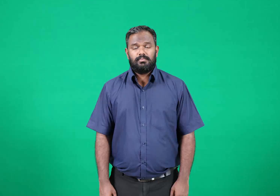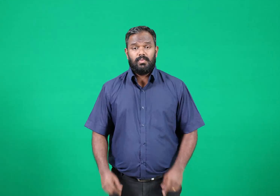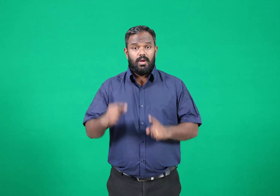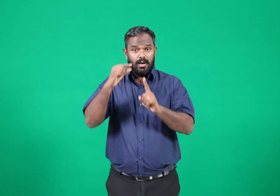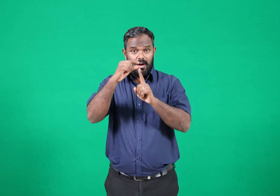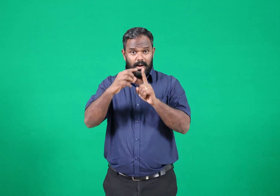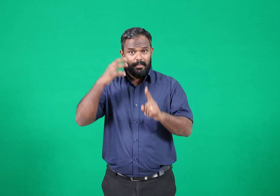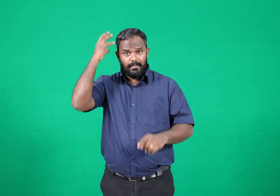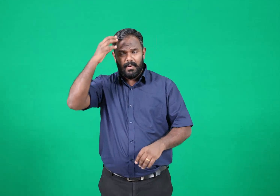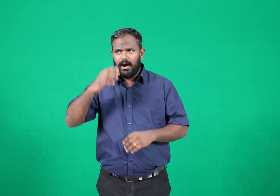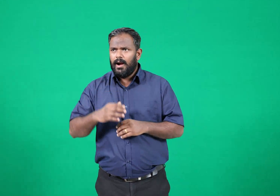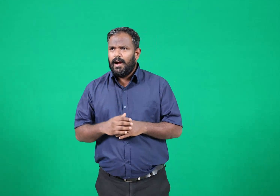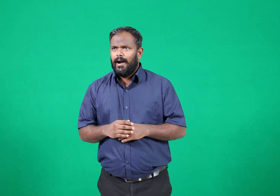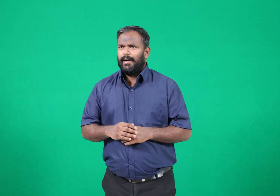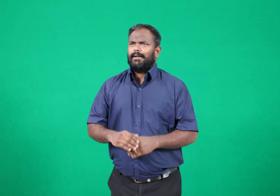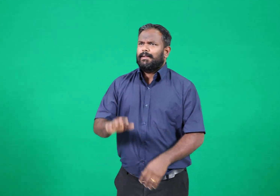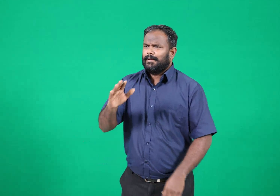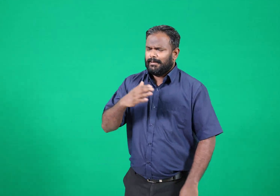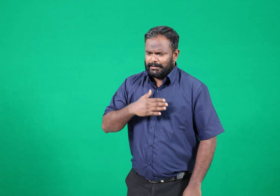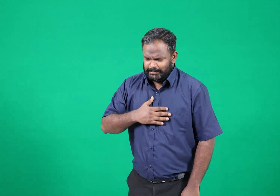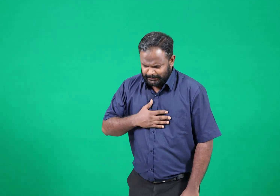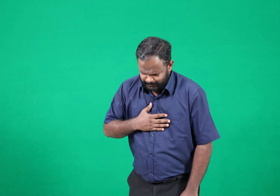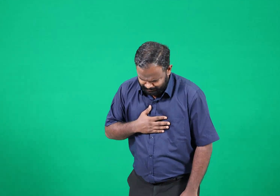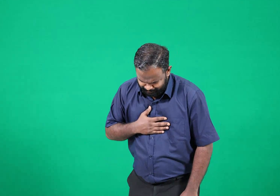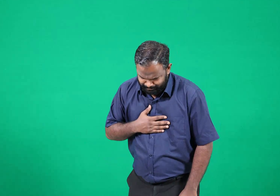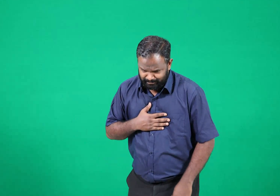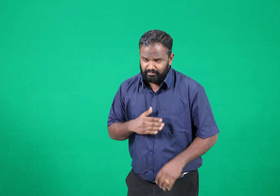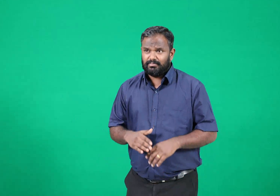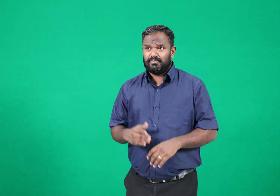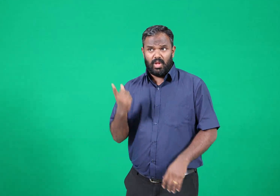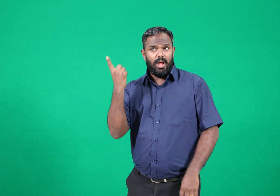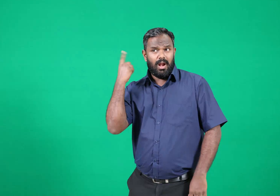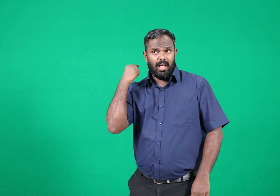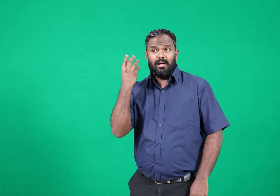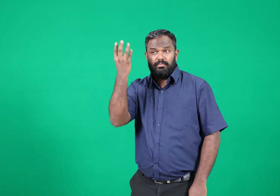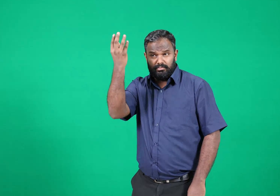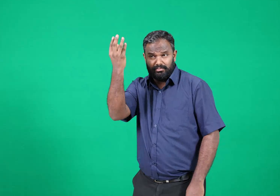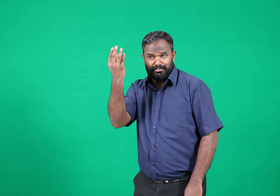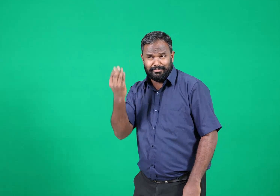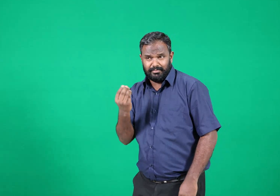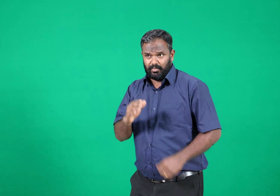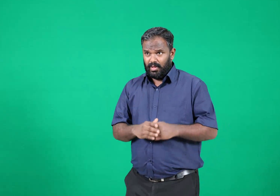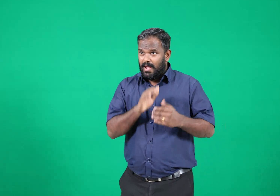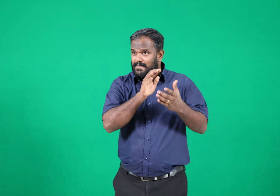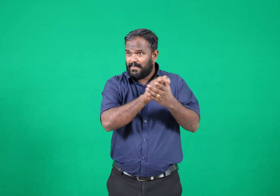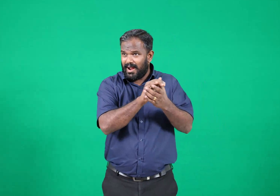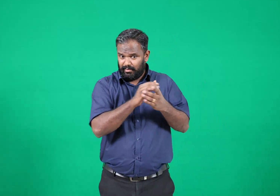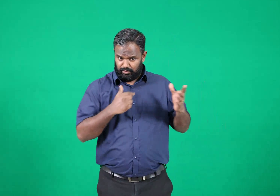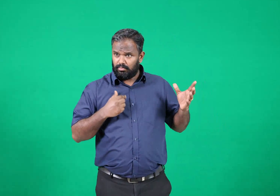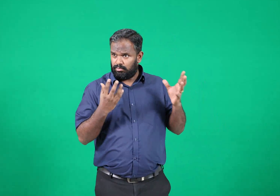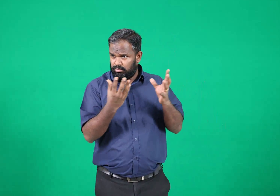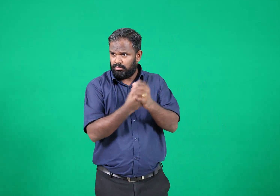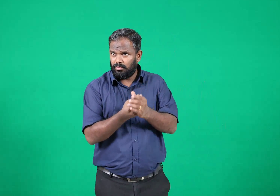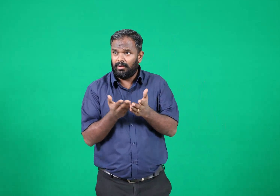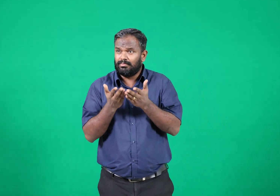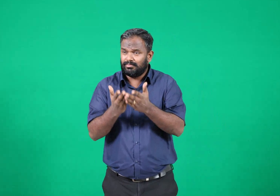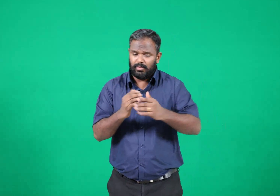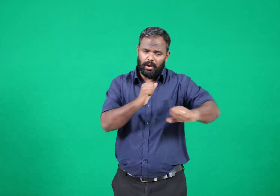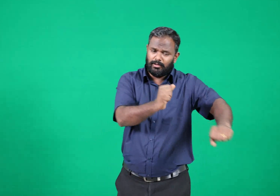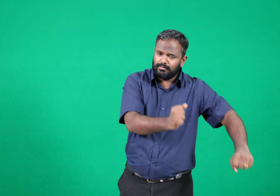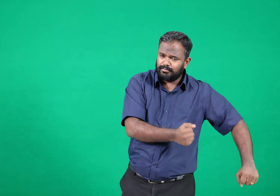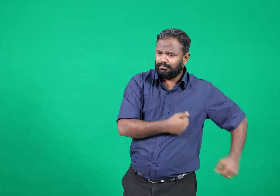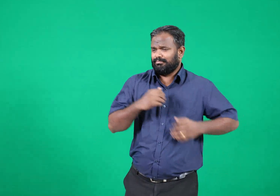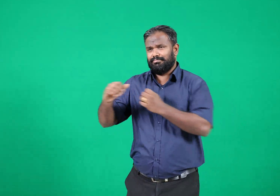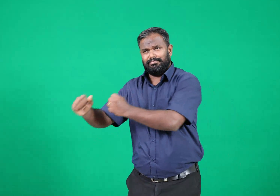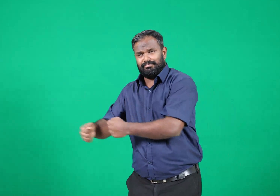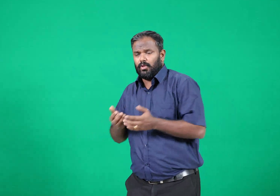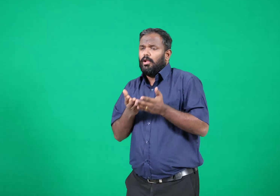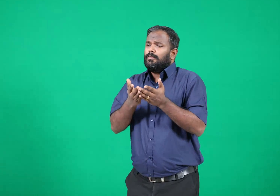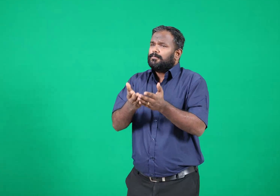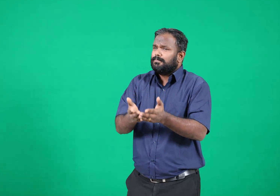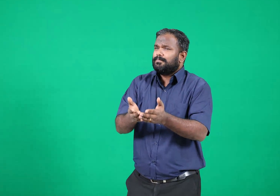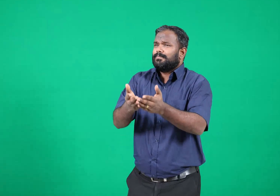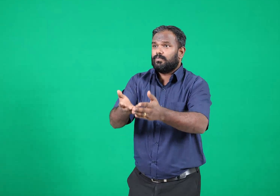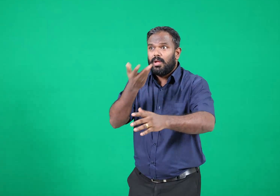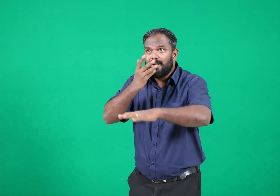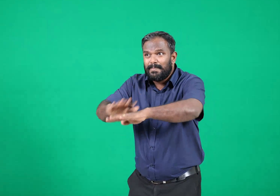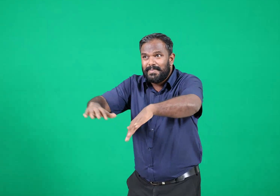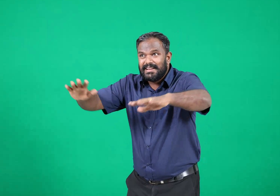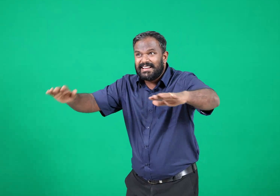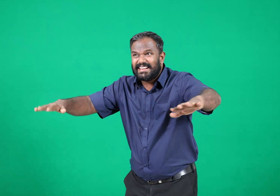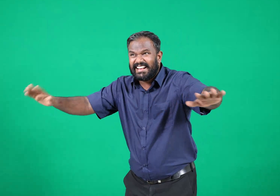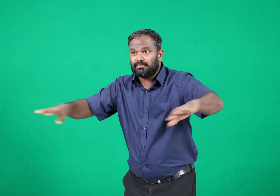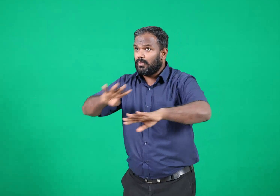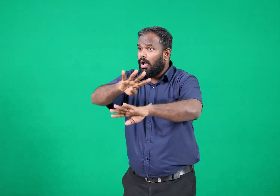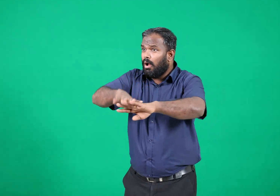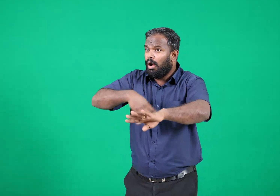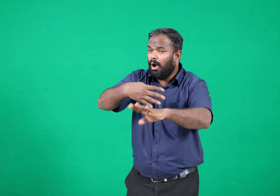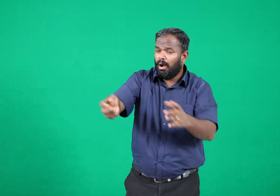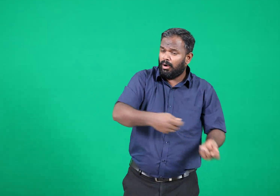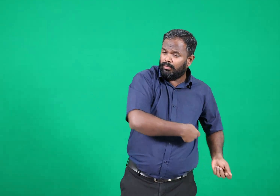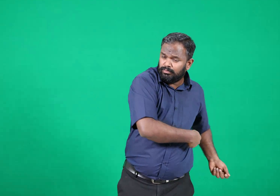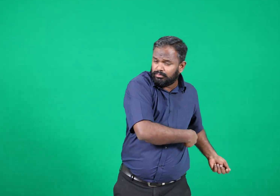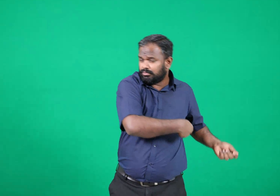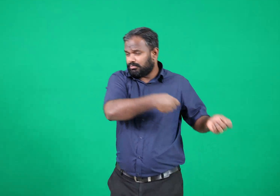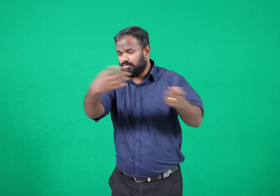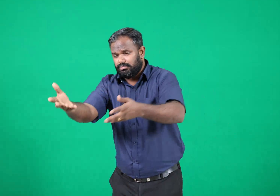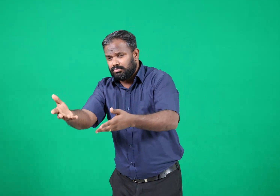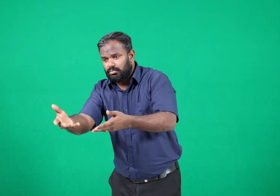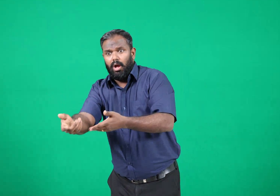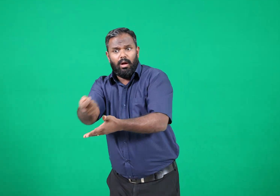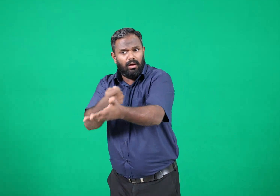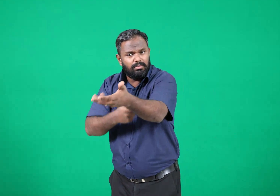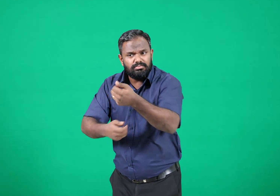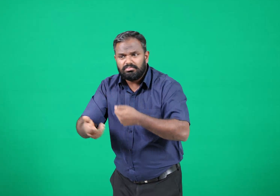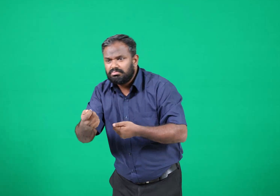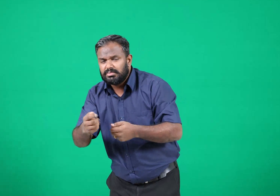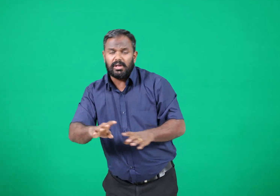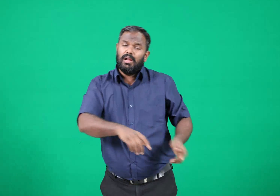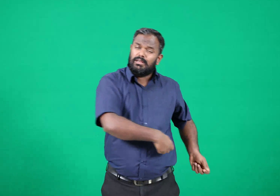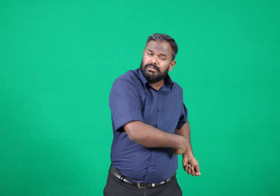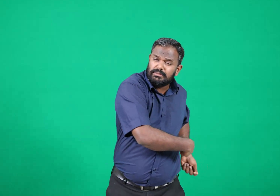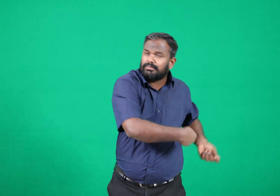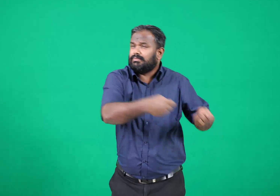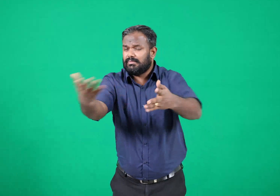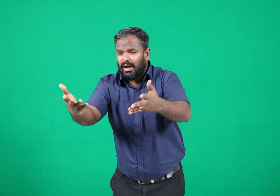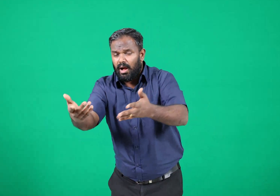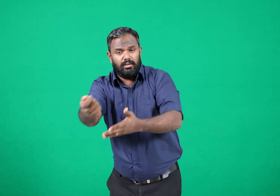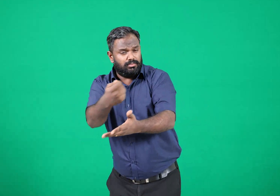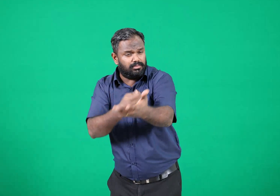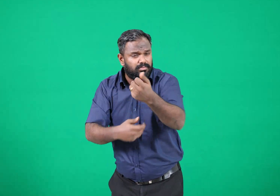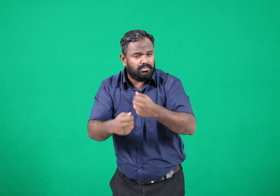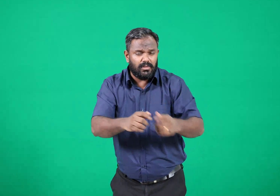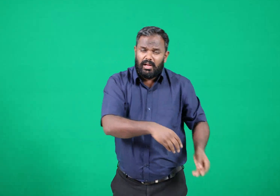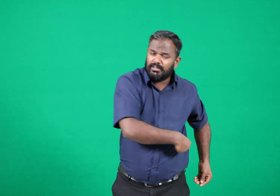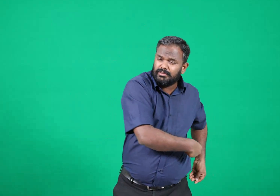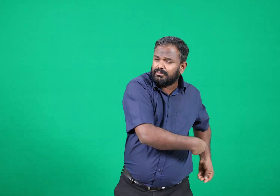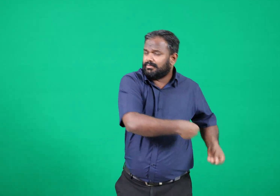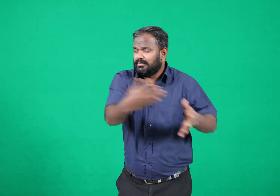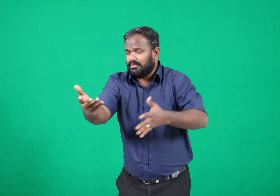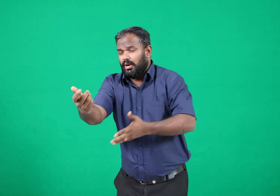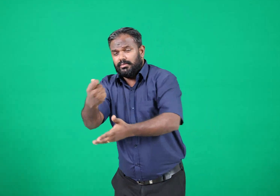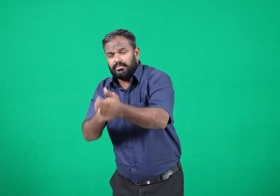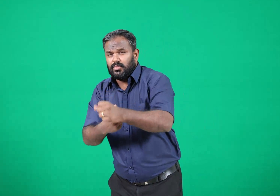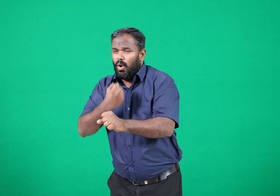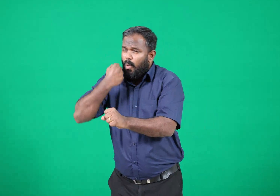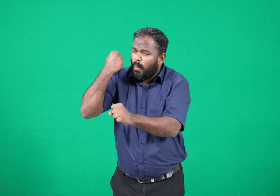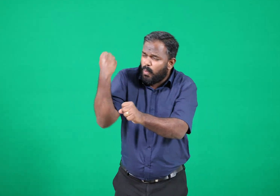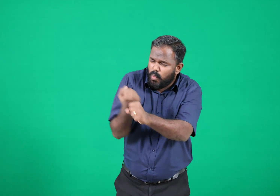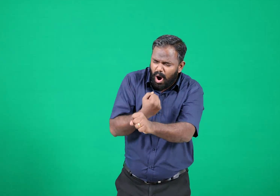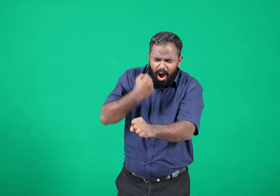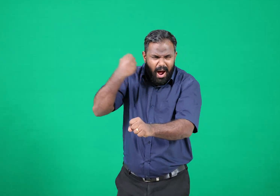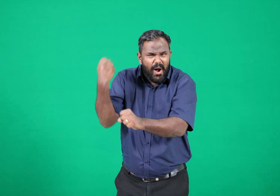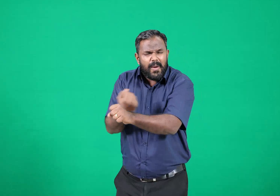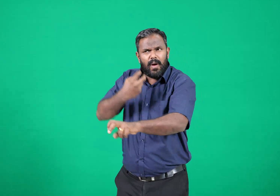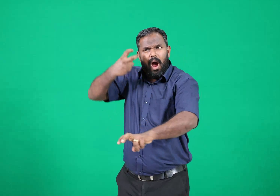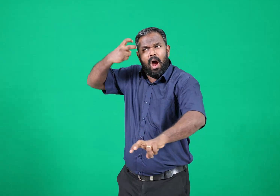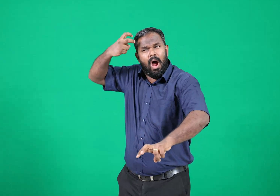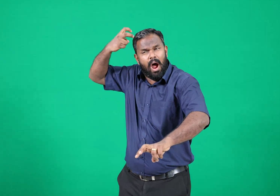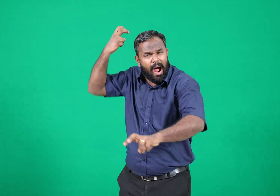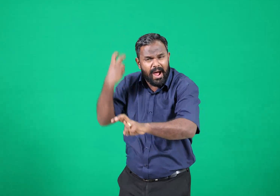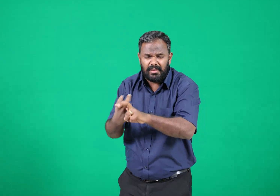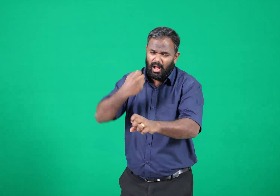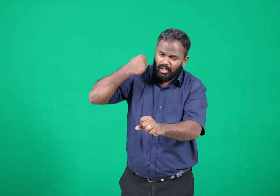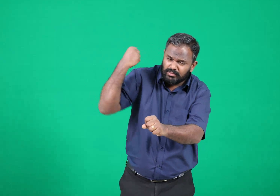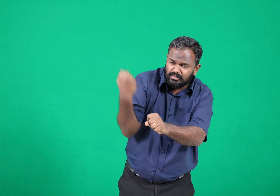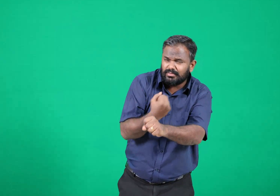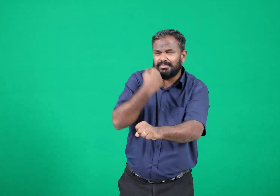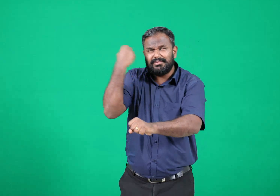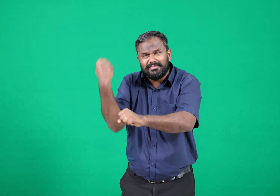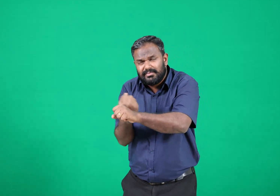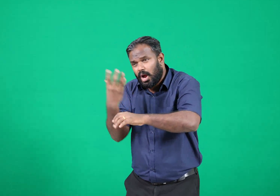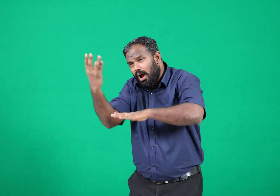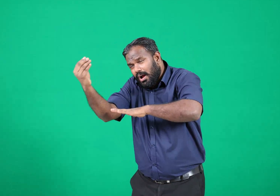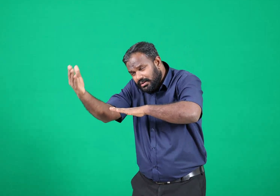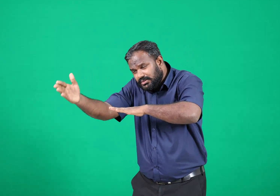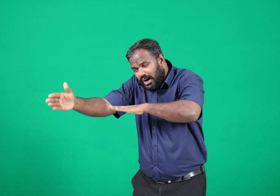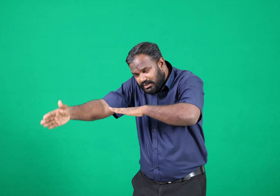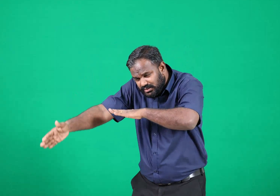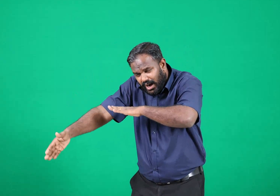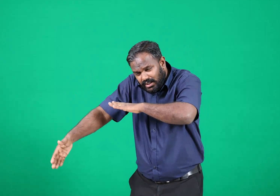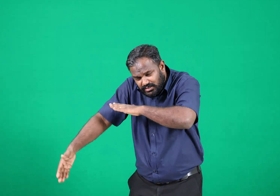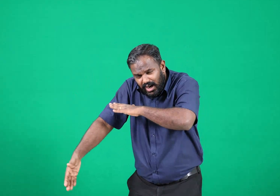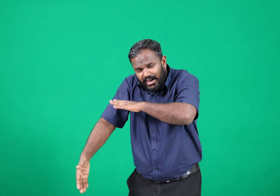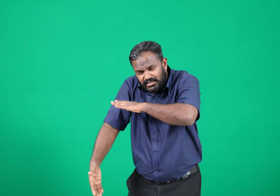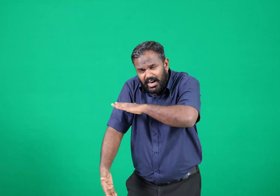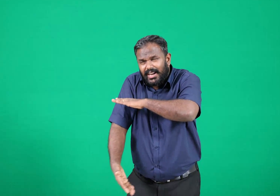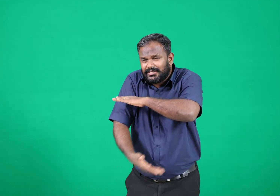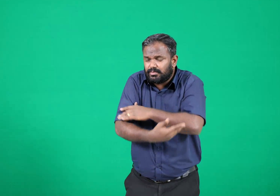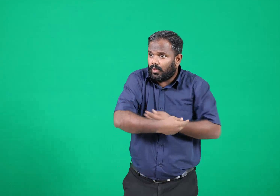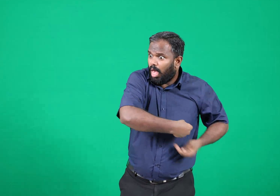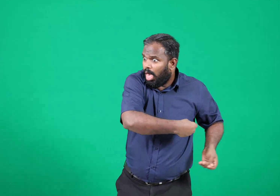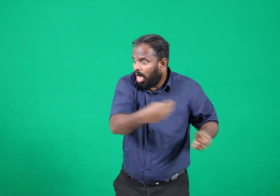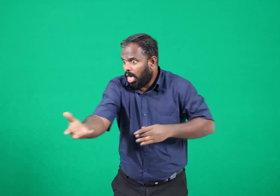"Master," Simon replied, "we have worked hard all night without catching anything.